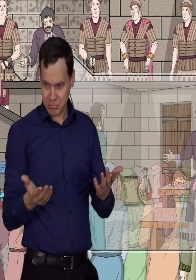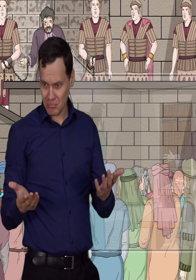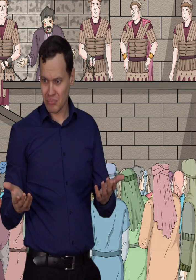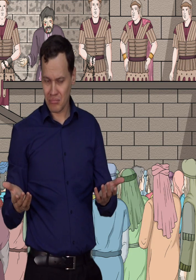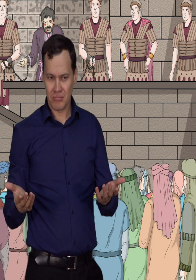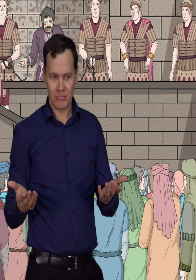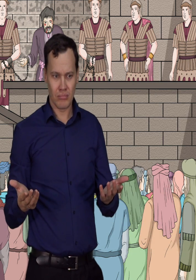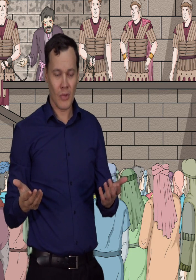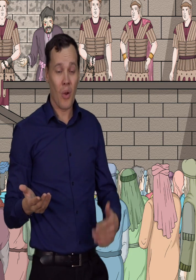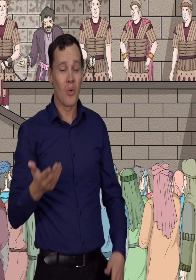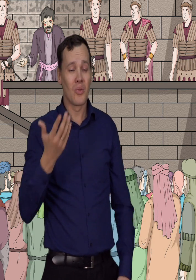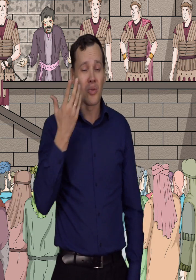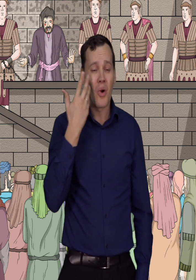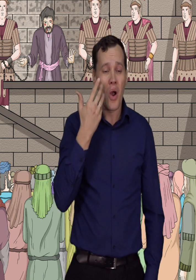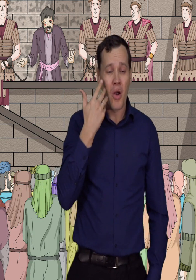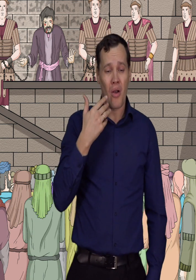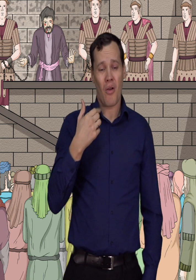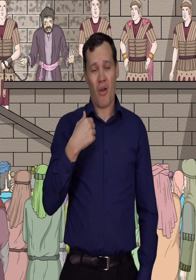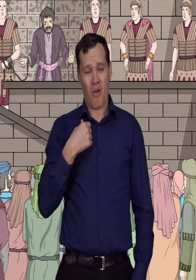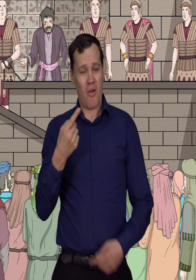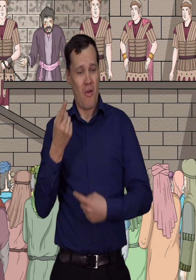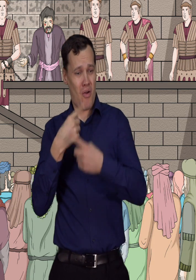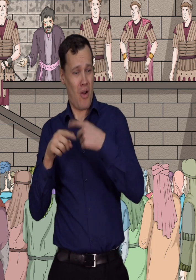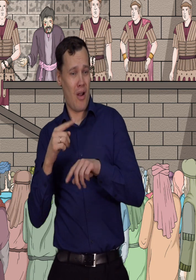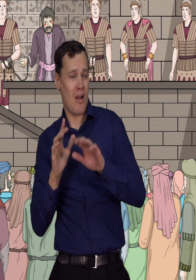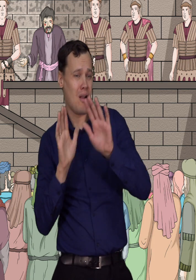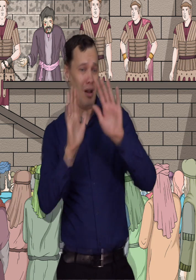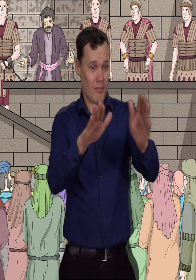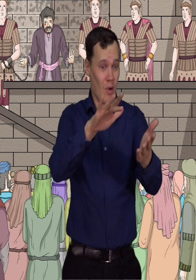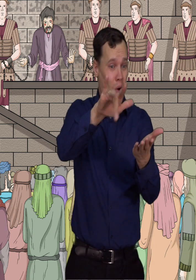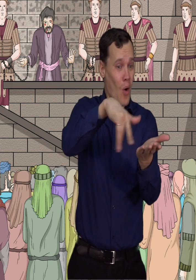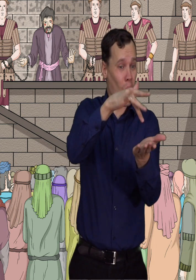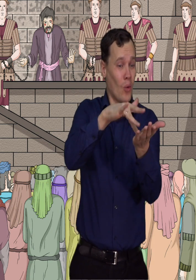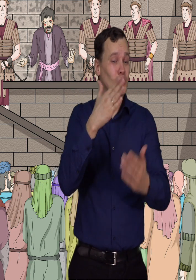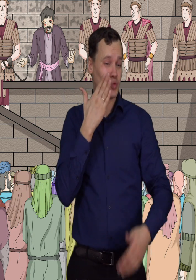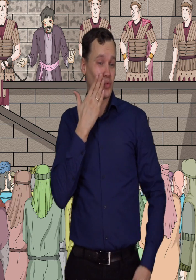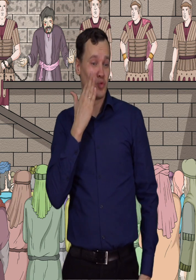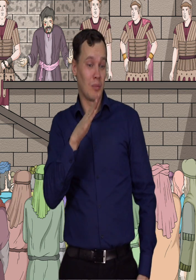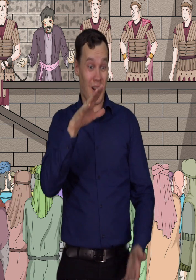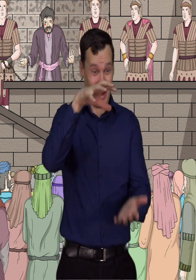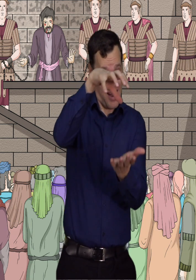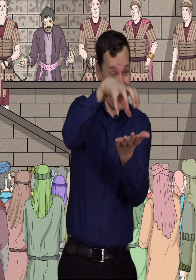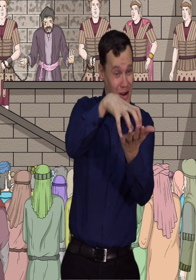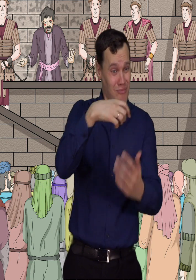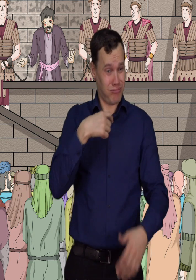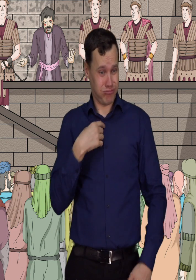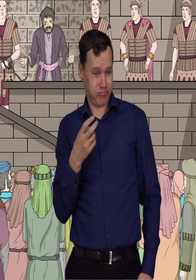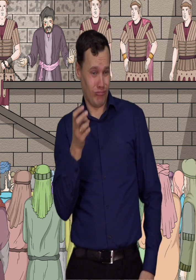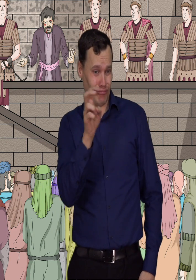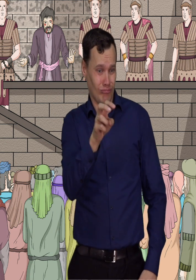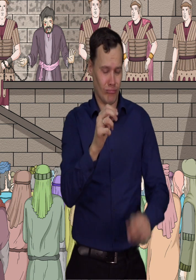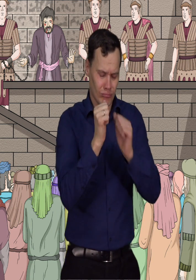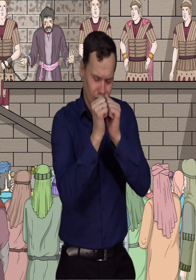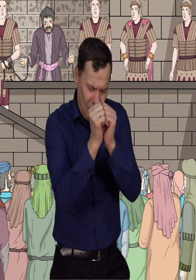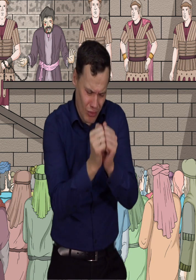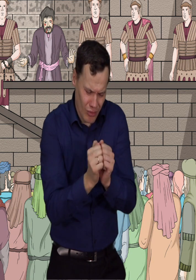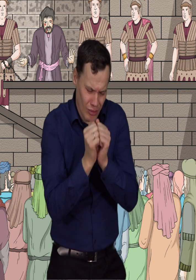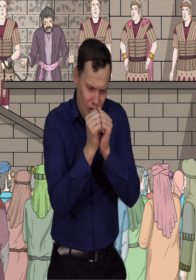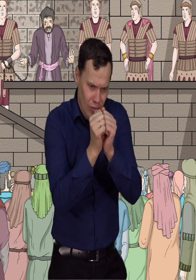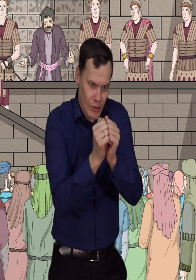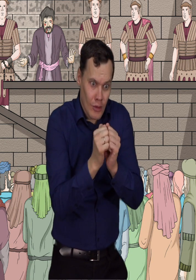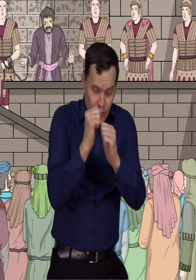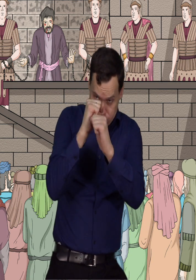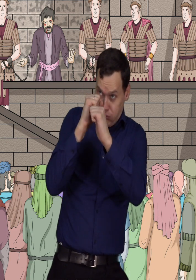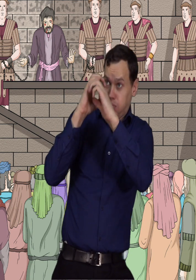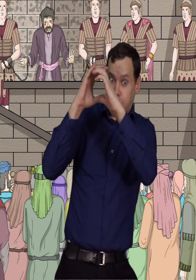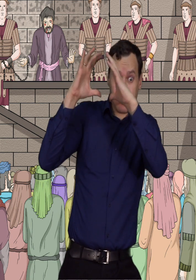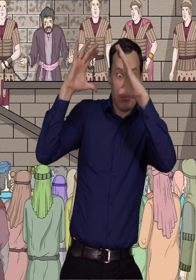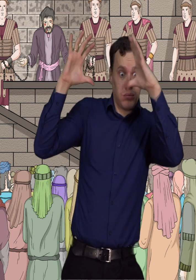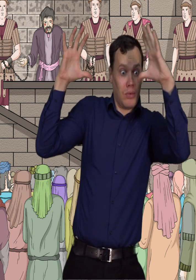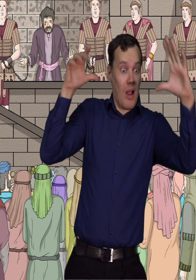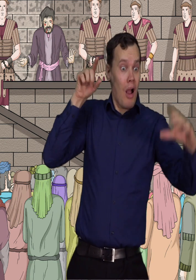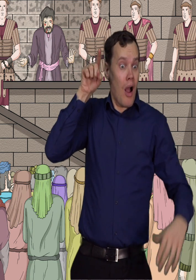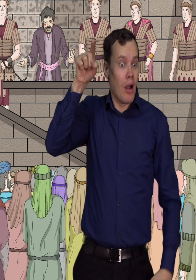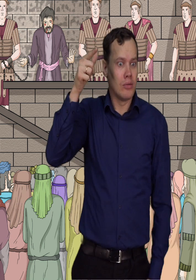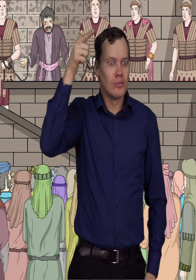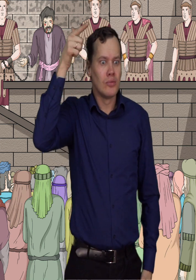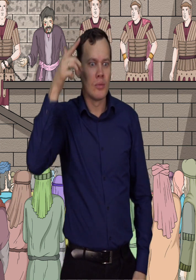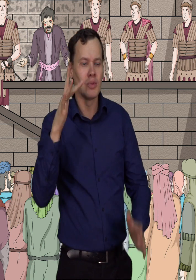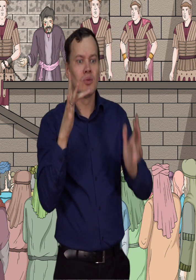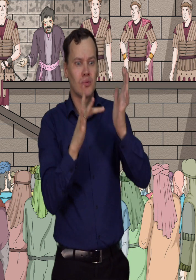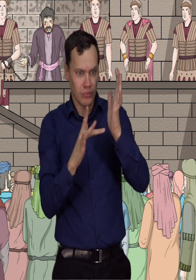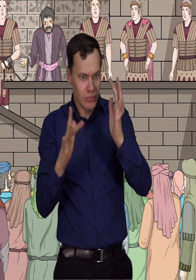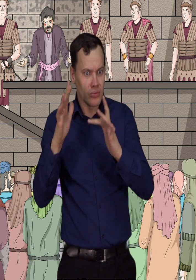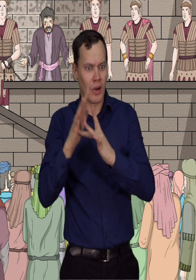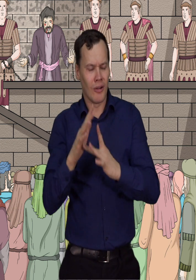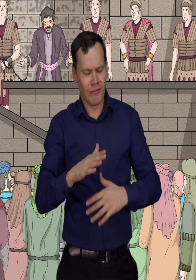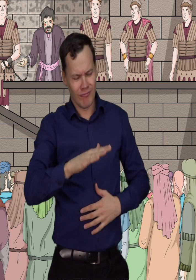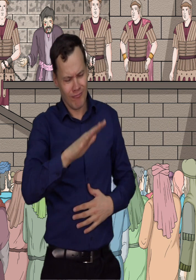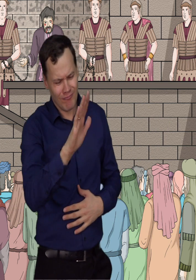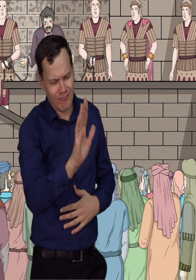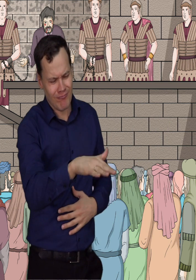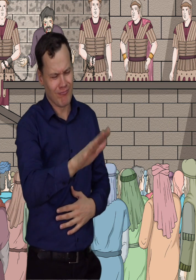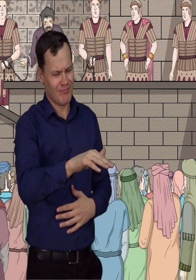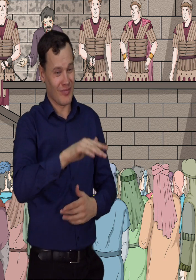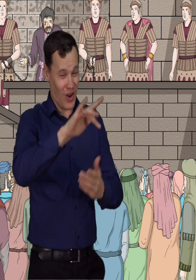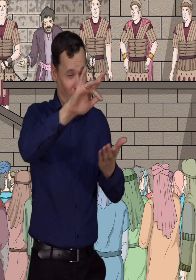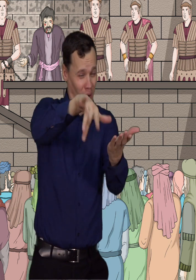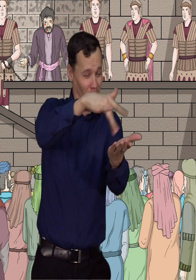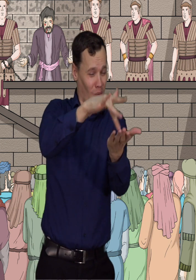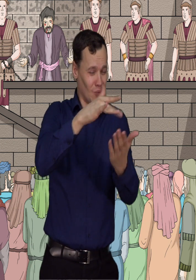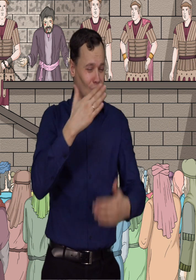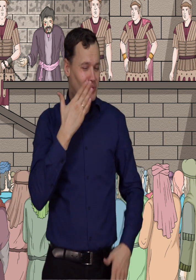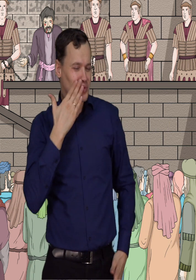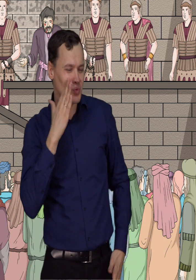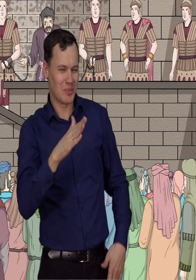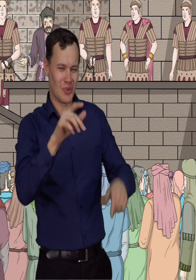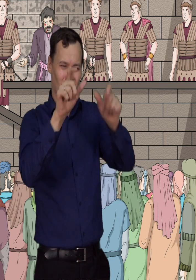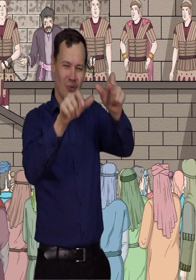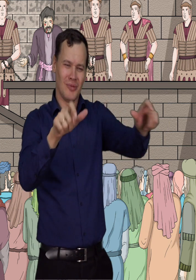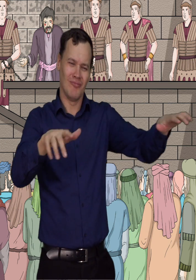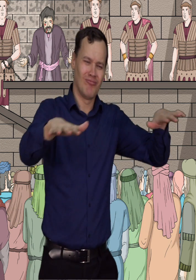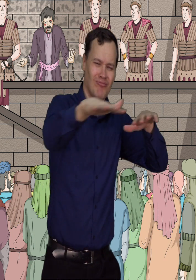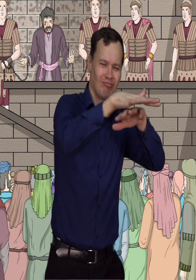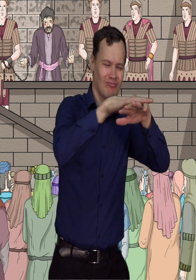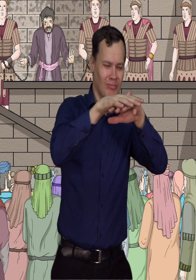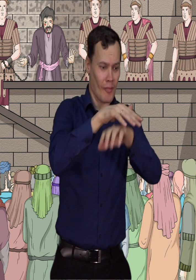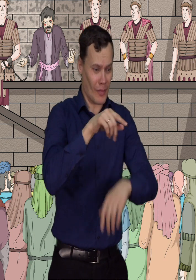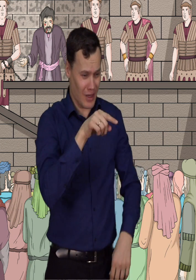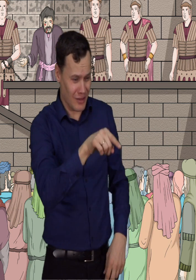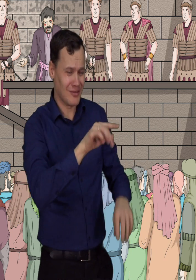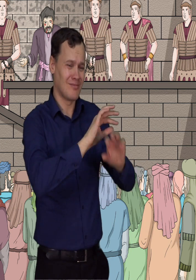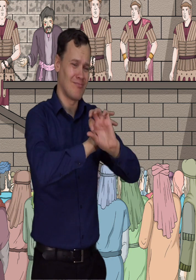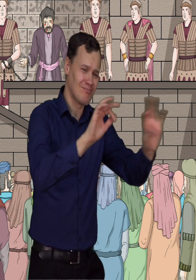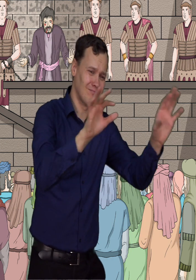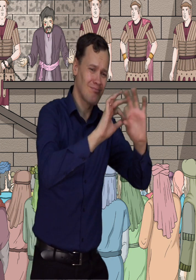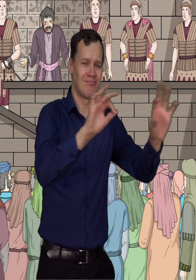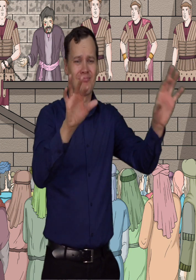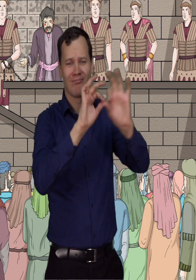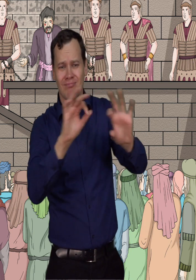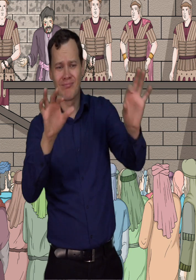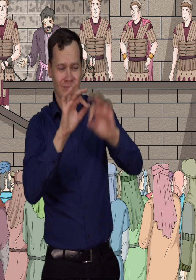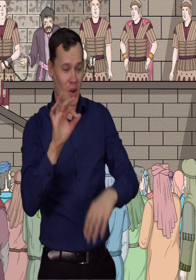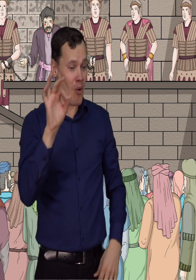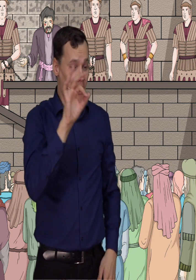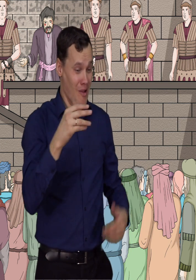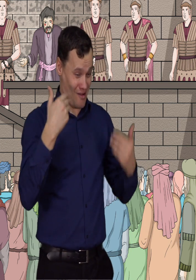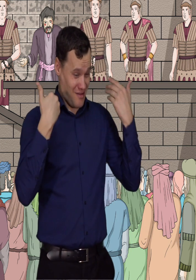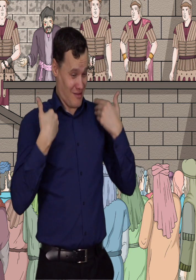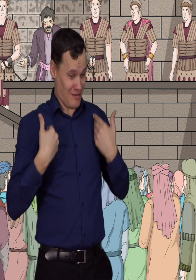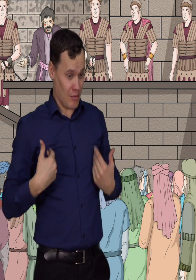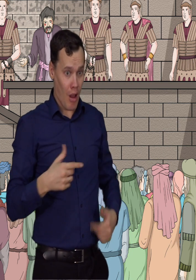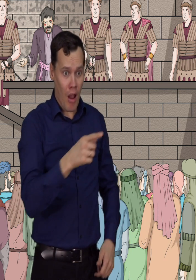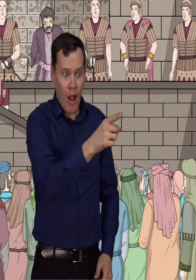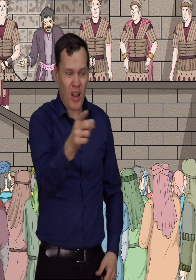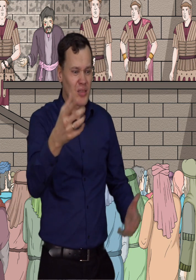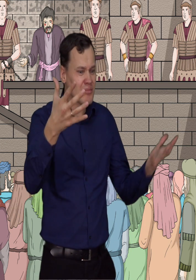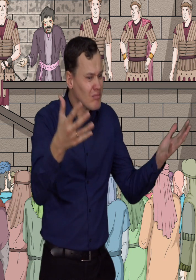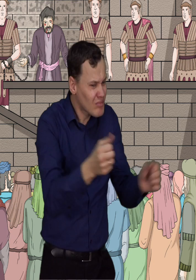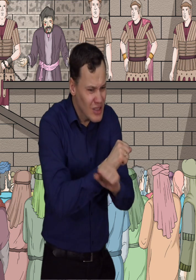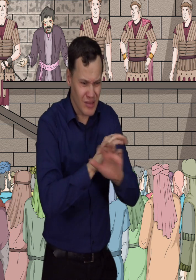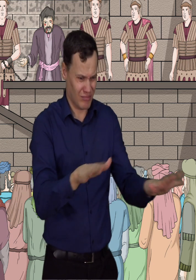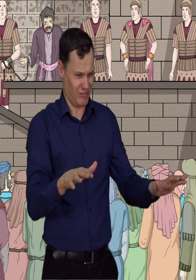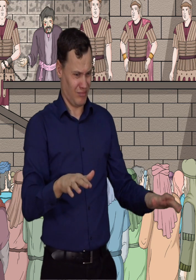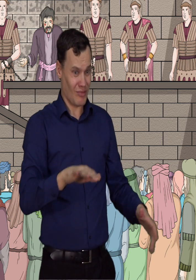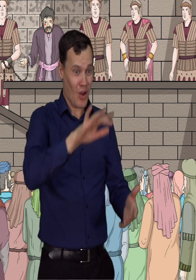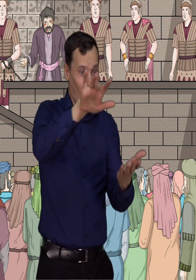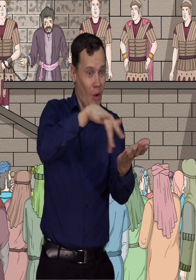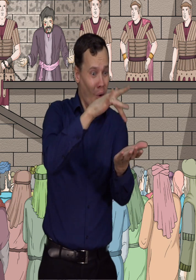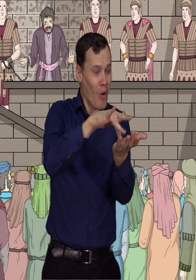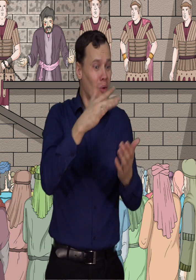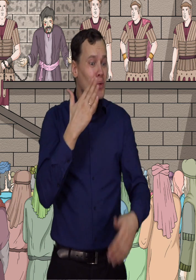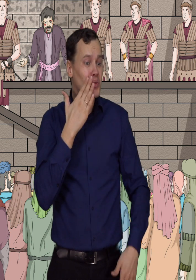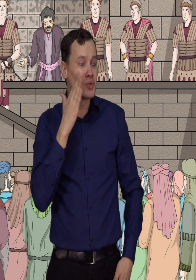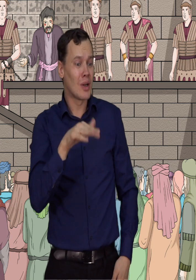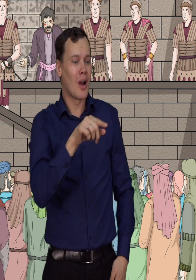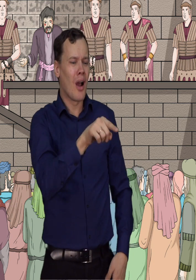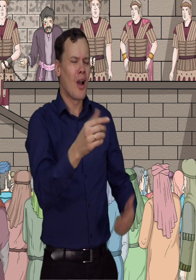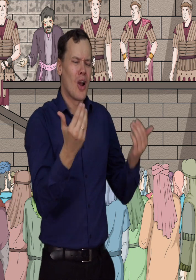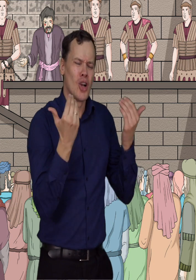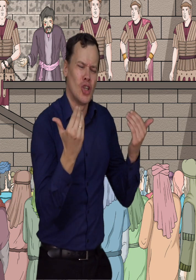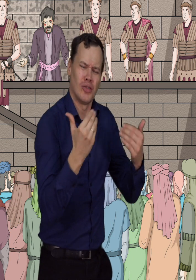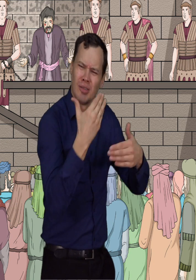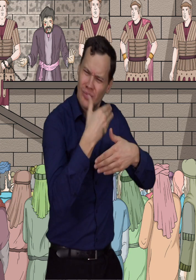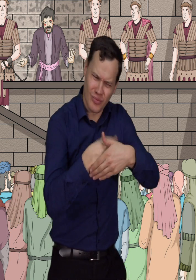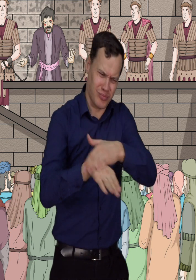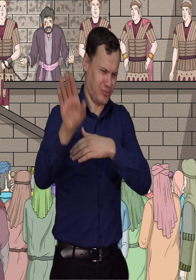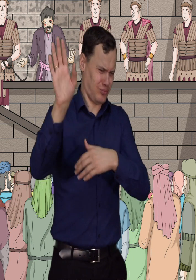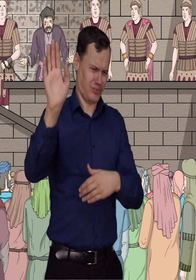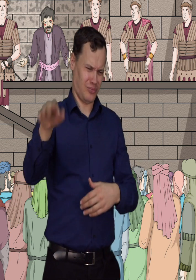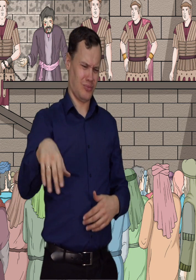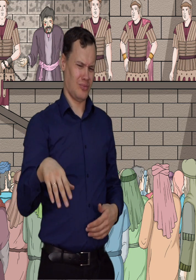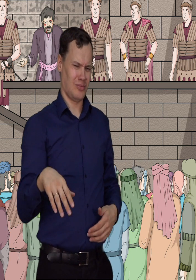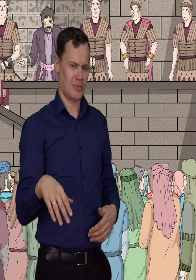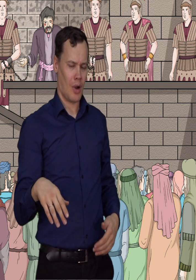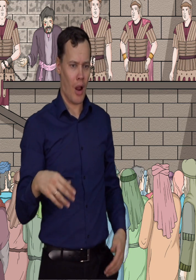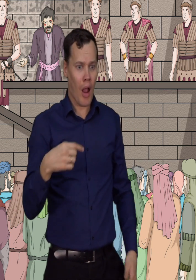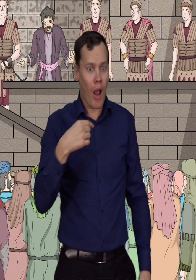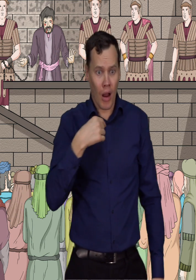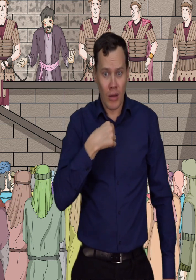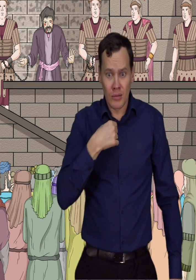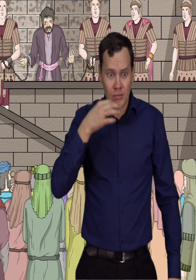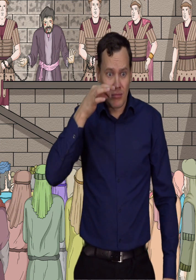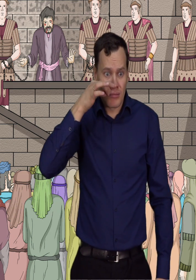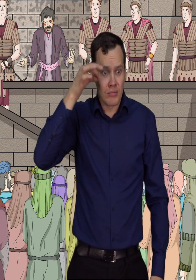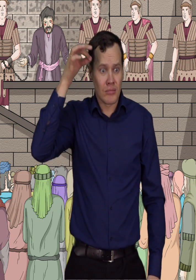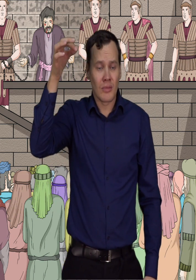Later, when I had returned to Jerusalem and was praying at the temple, I fell into a trance and saw the Lord saying to me, ‘Hurry!